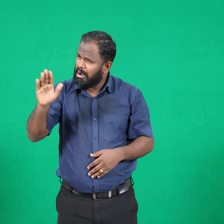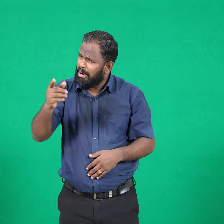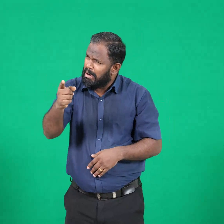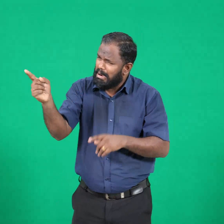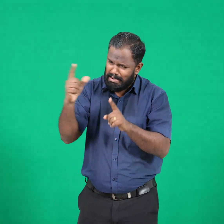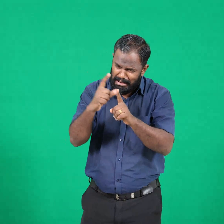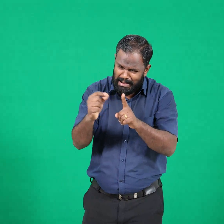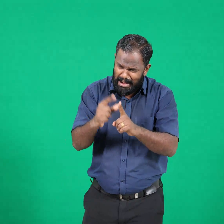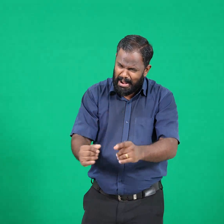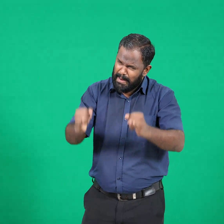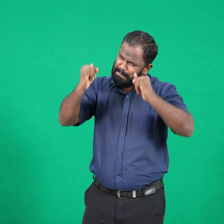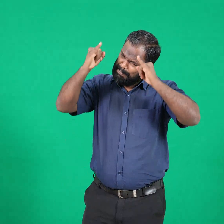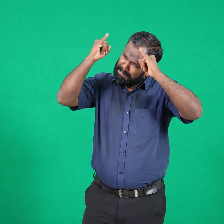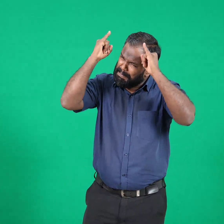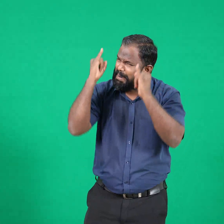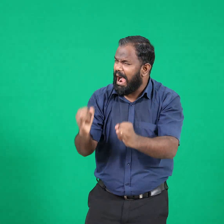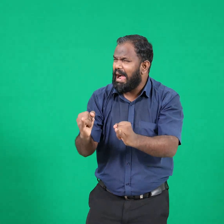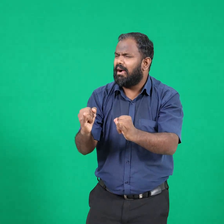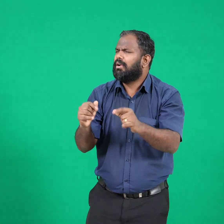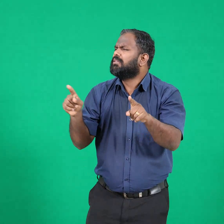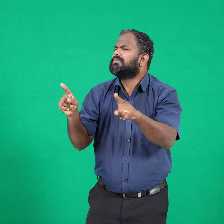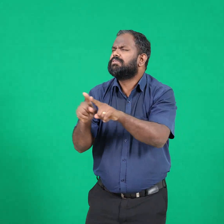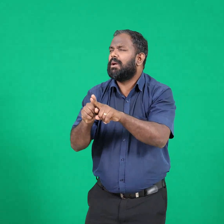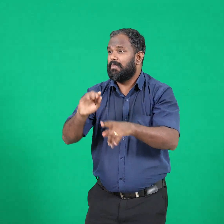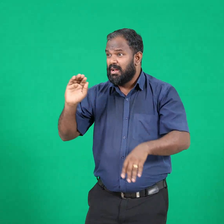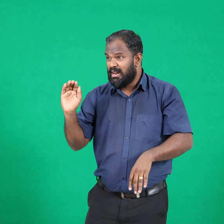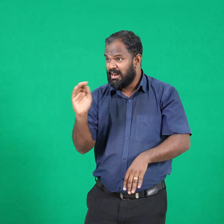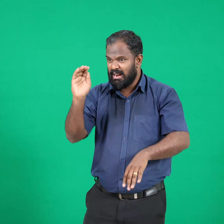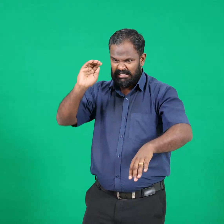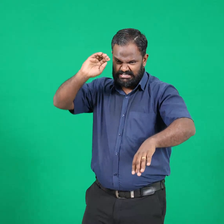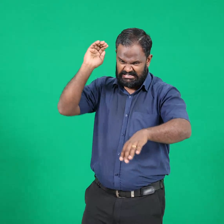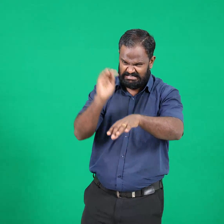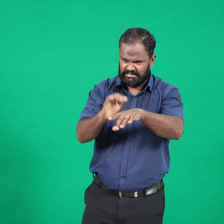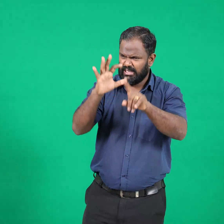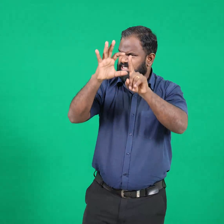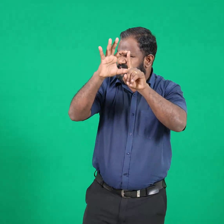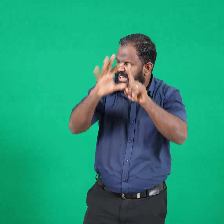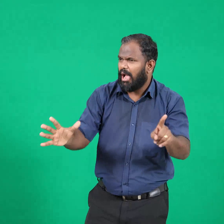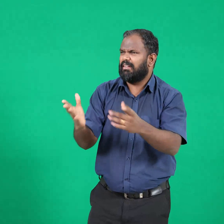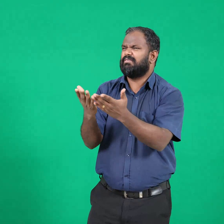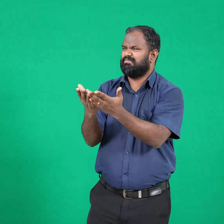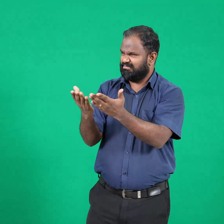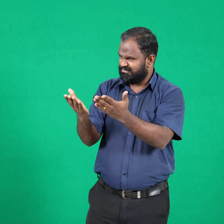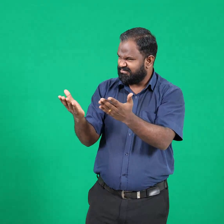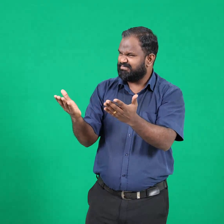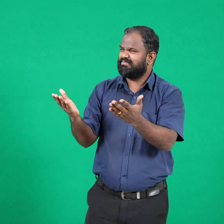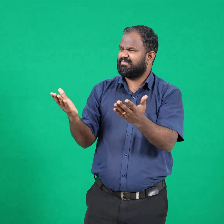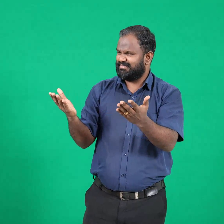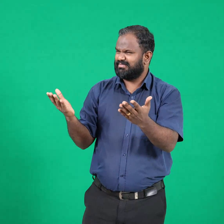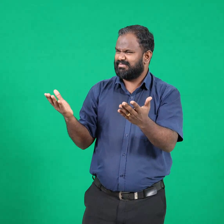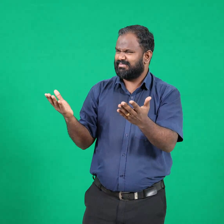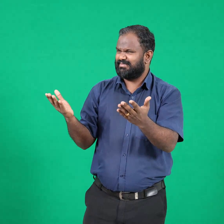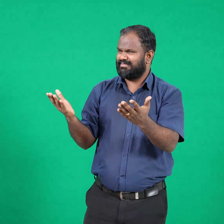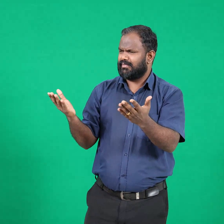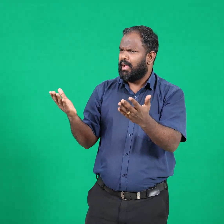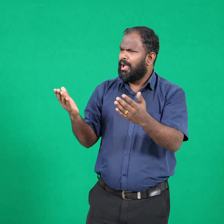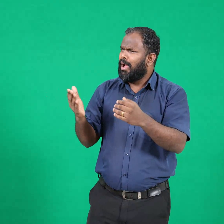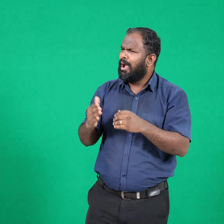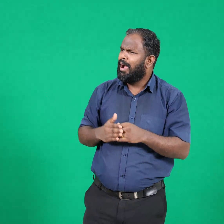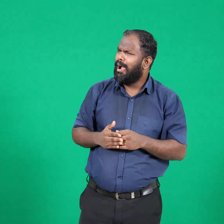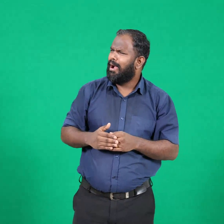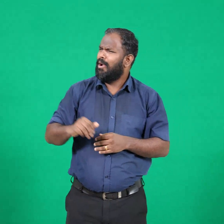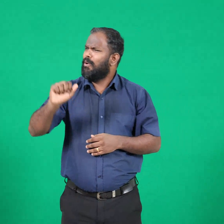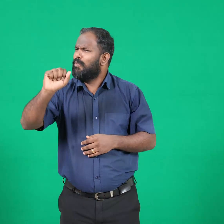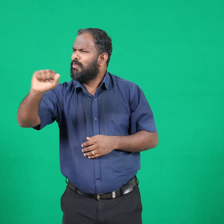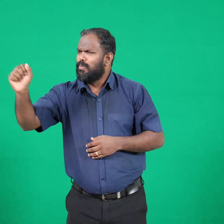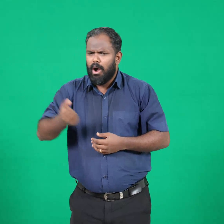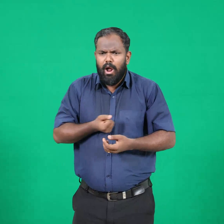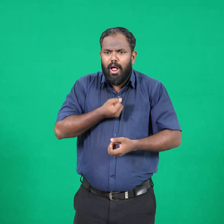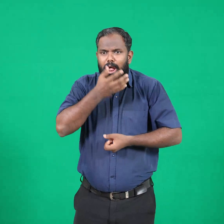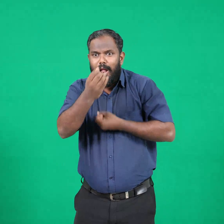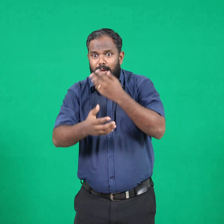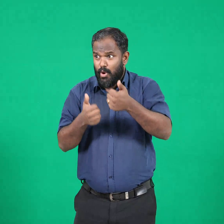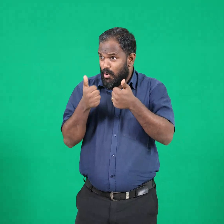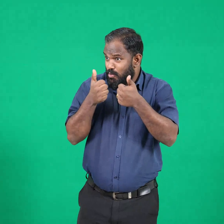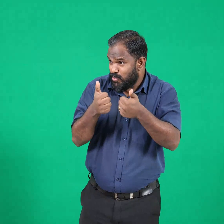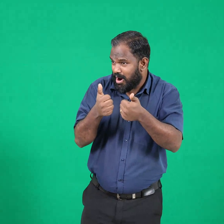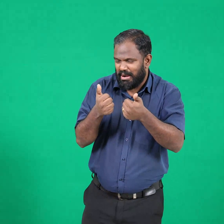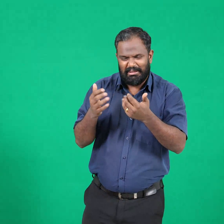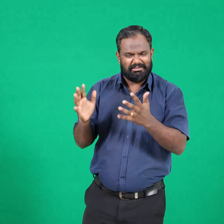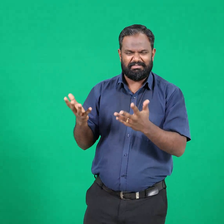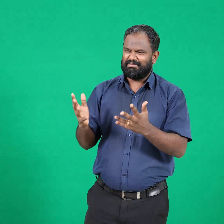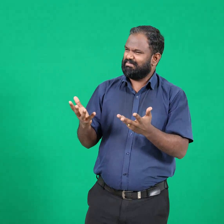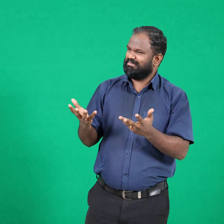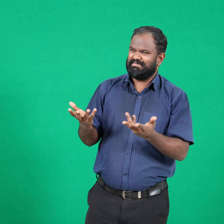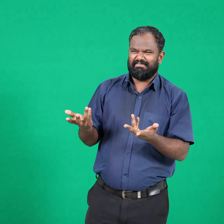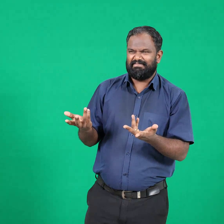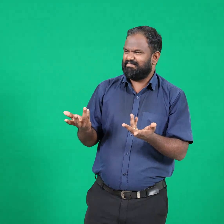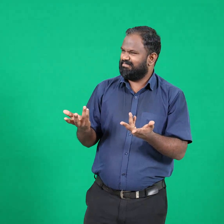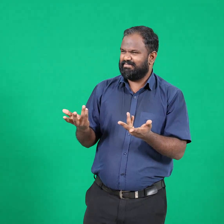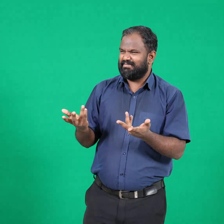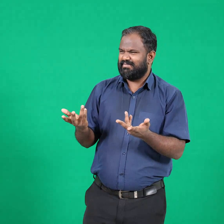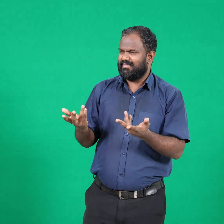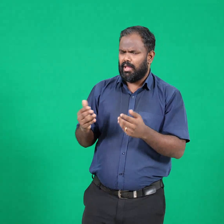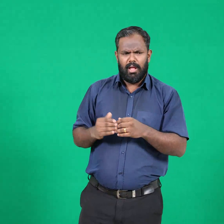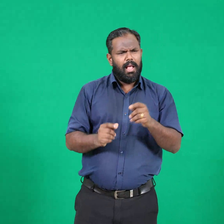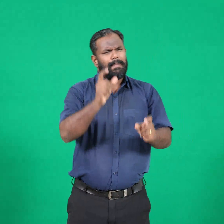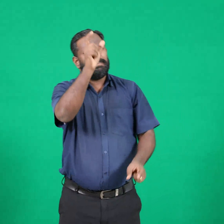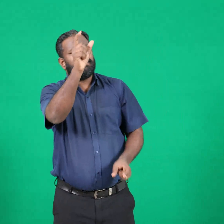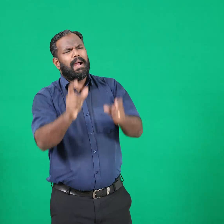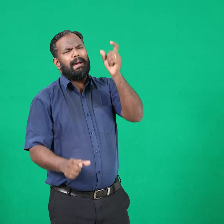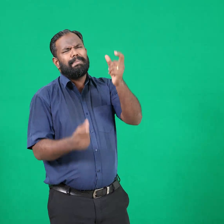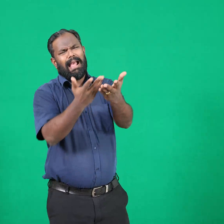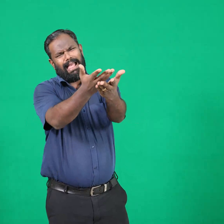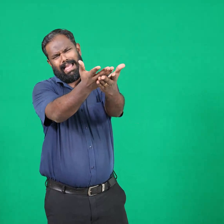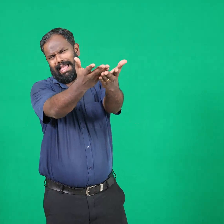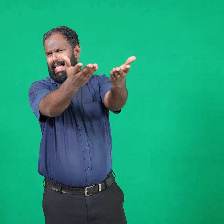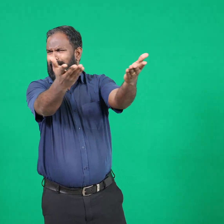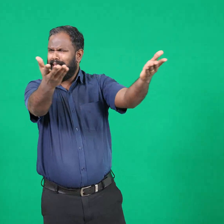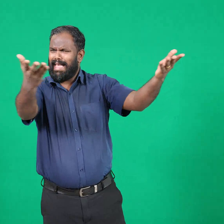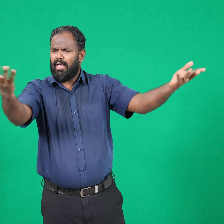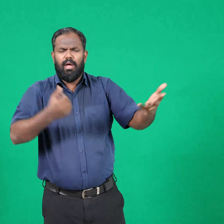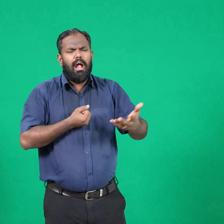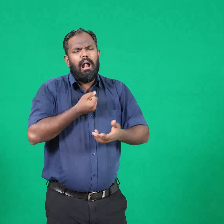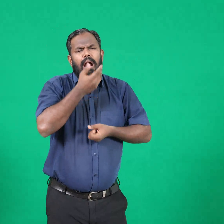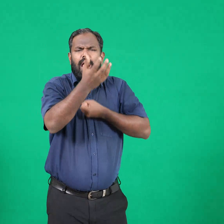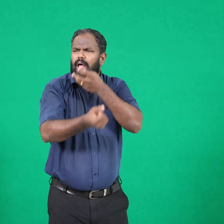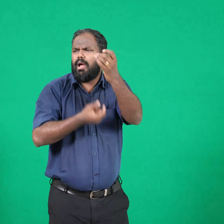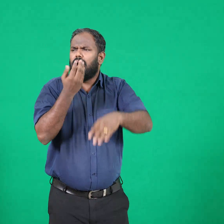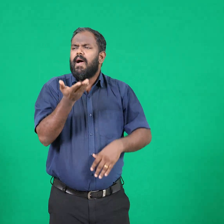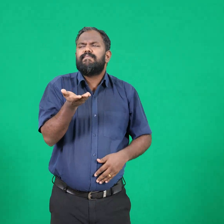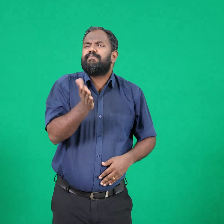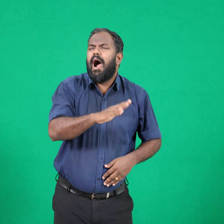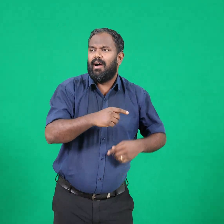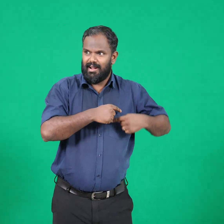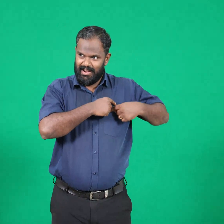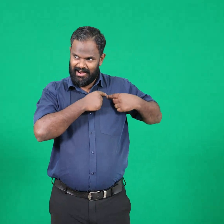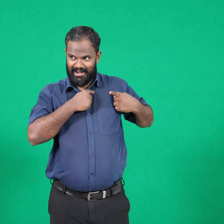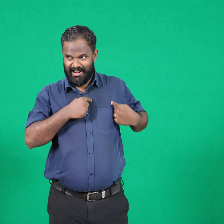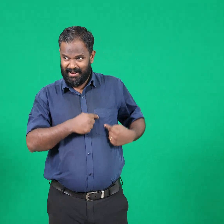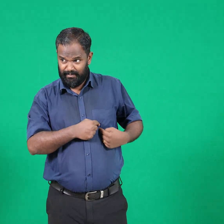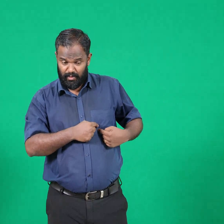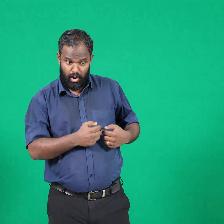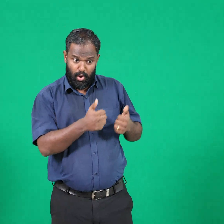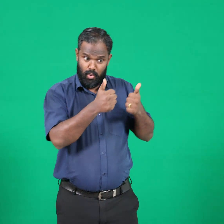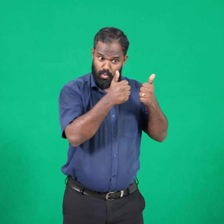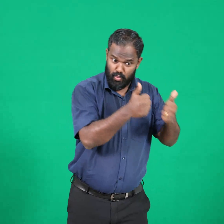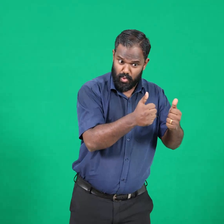For out of the overflow of the heart, the mouth speaks.